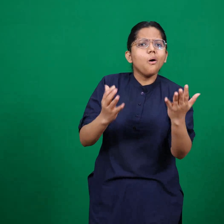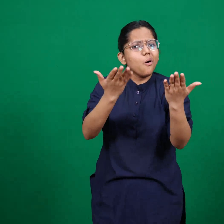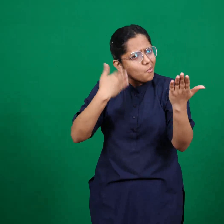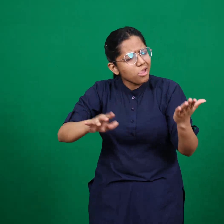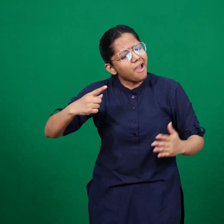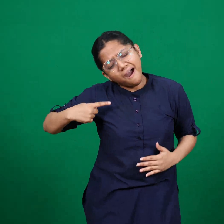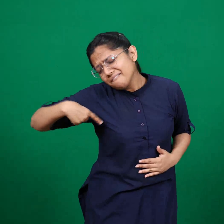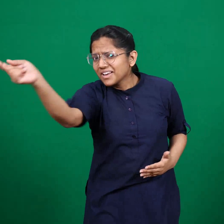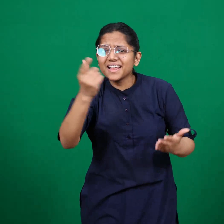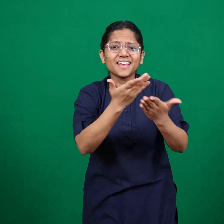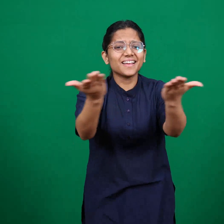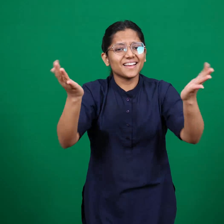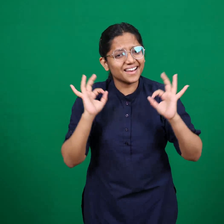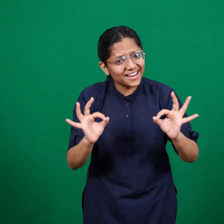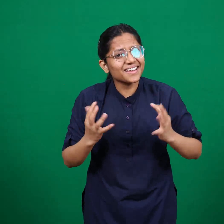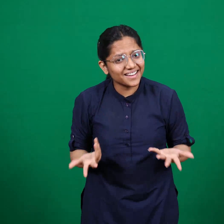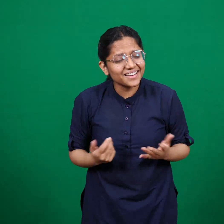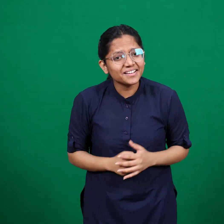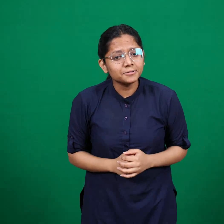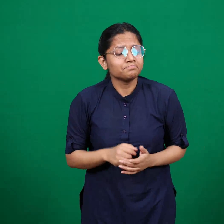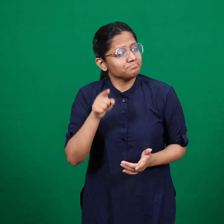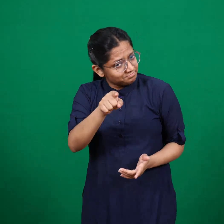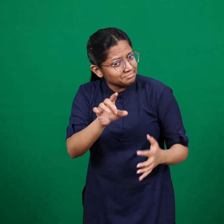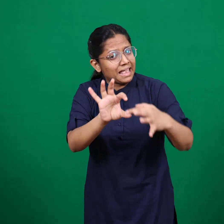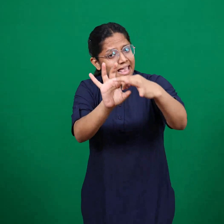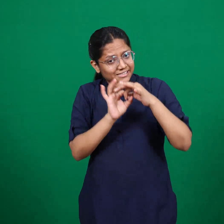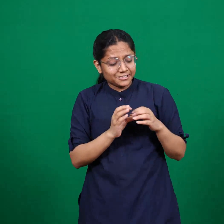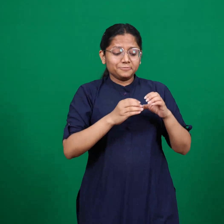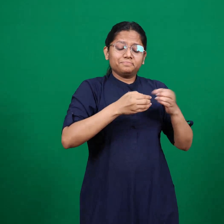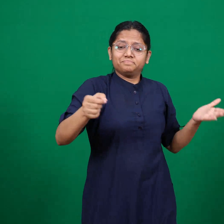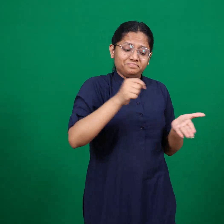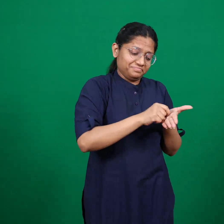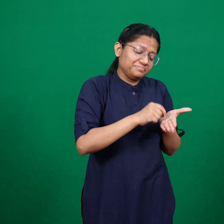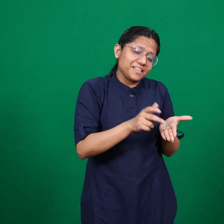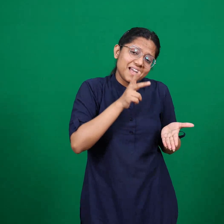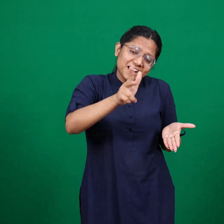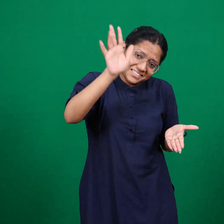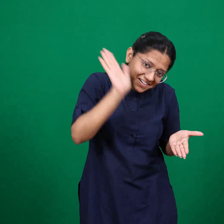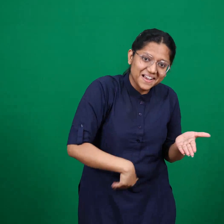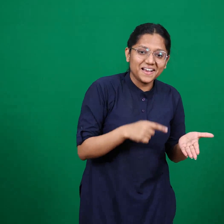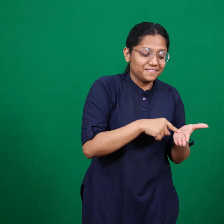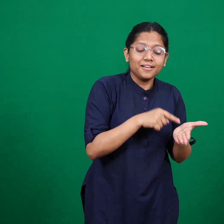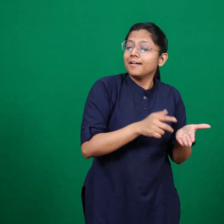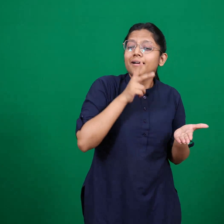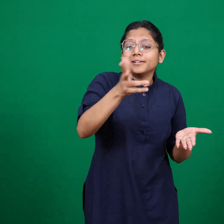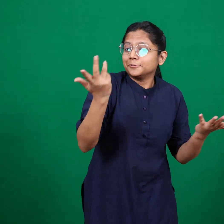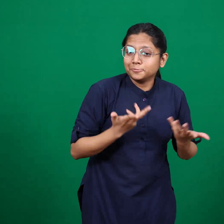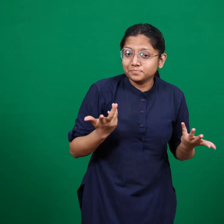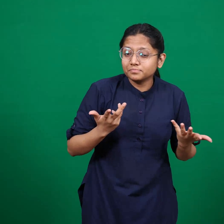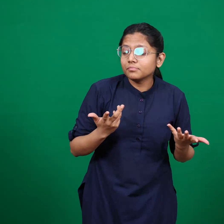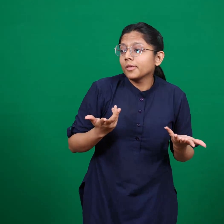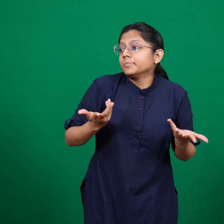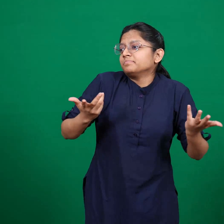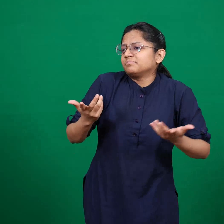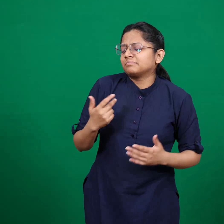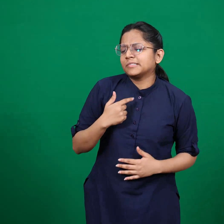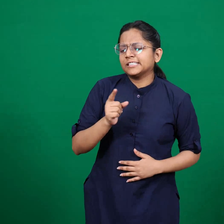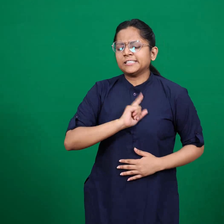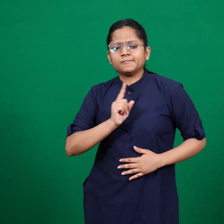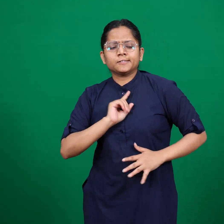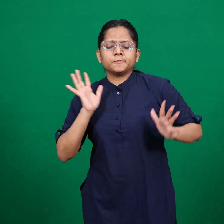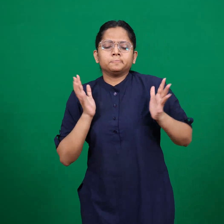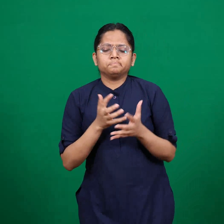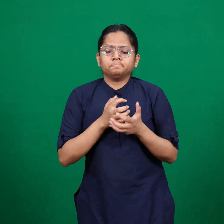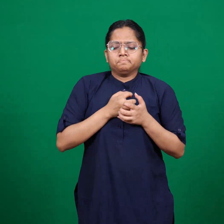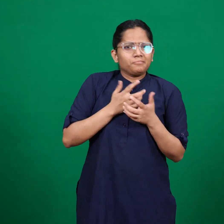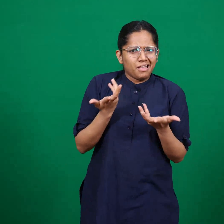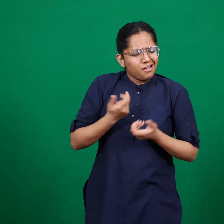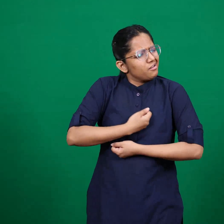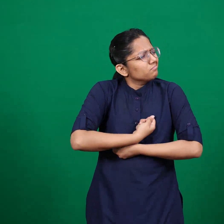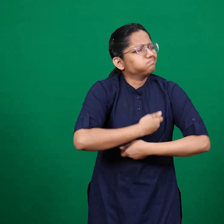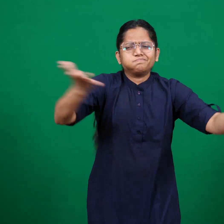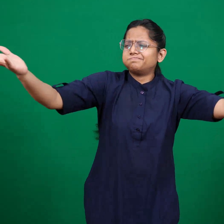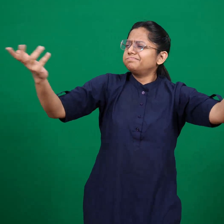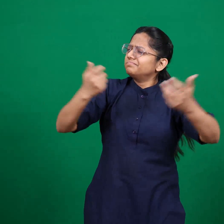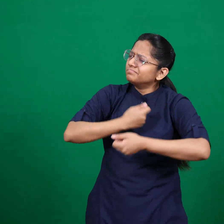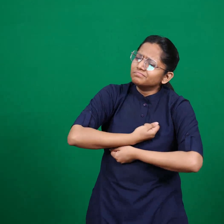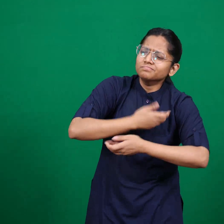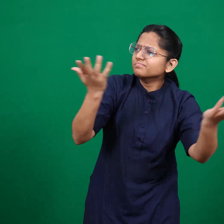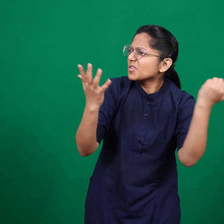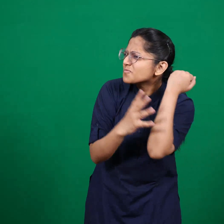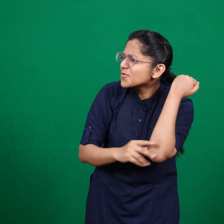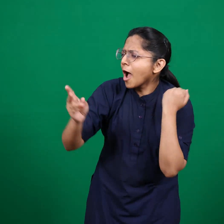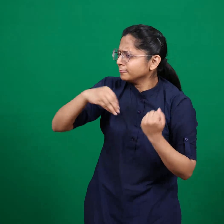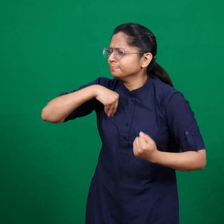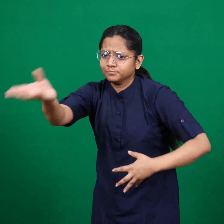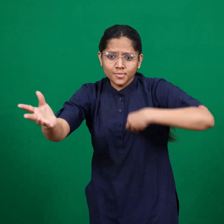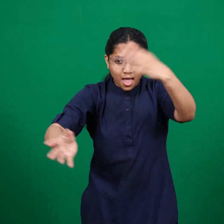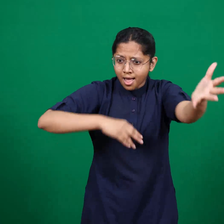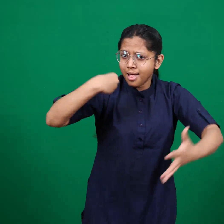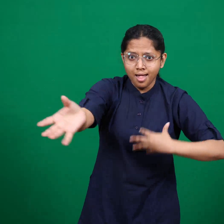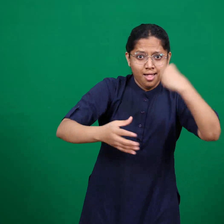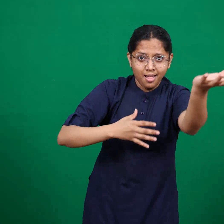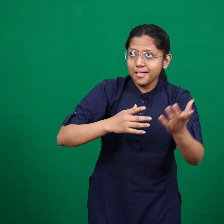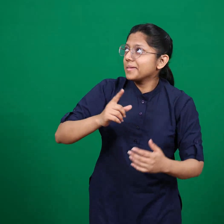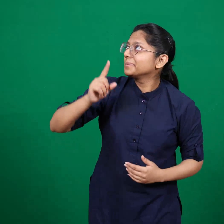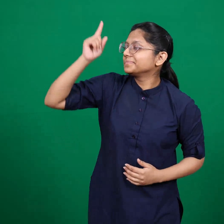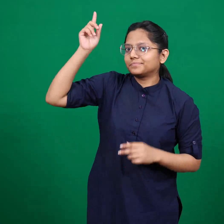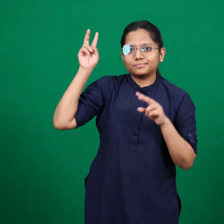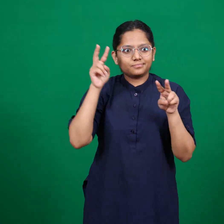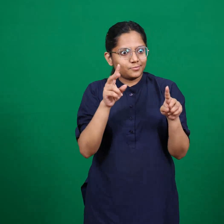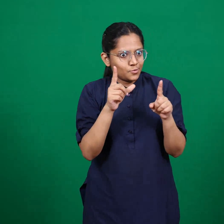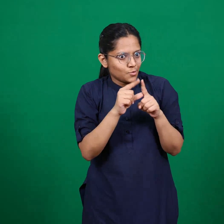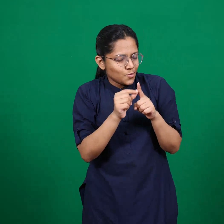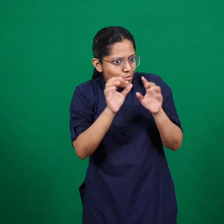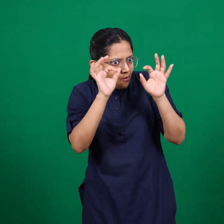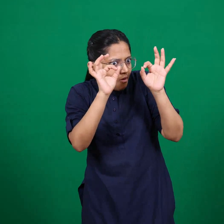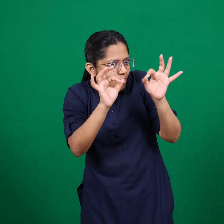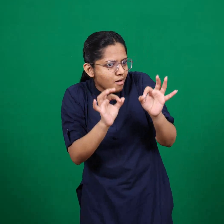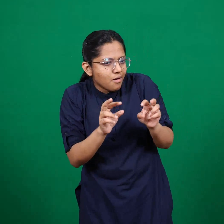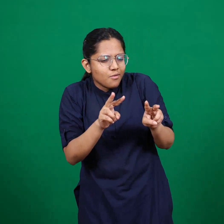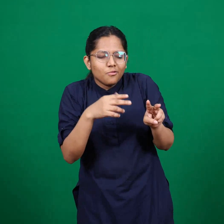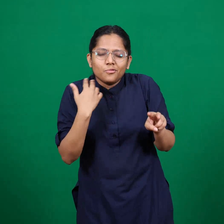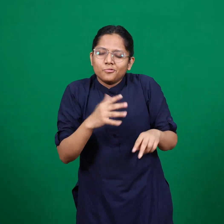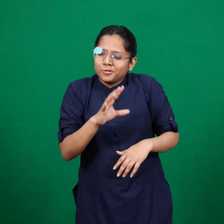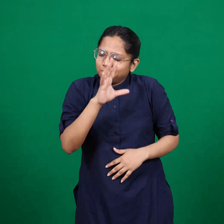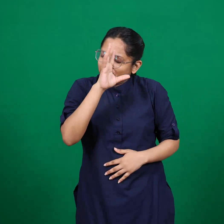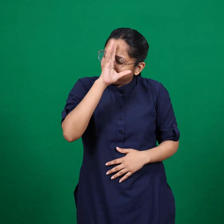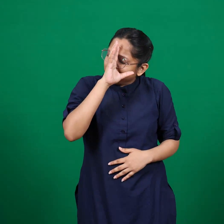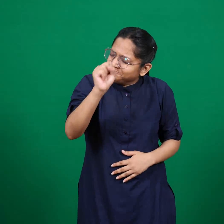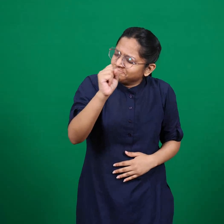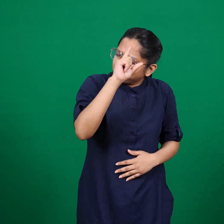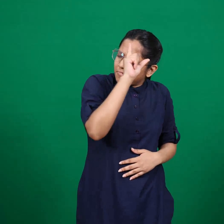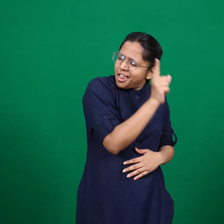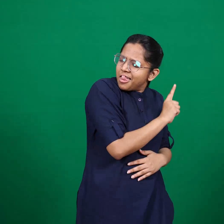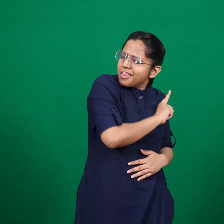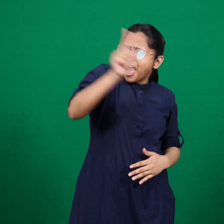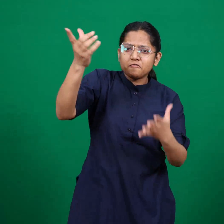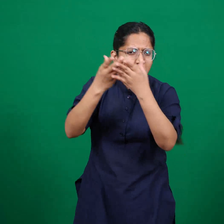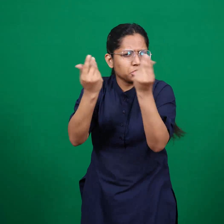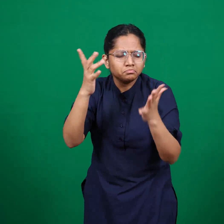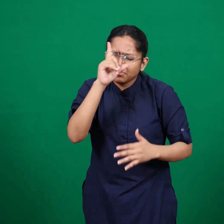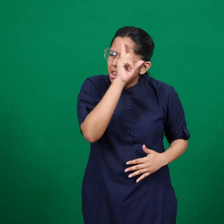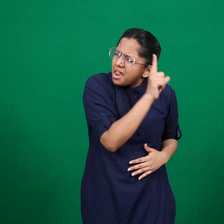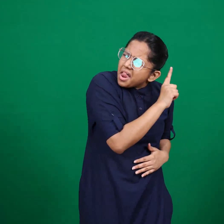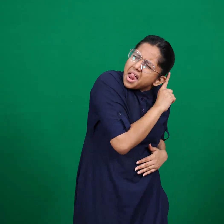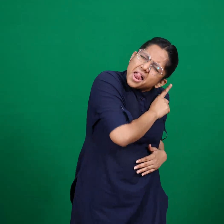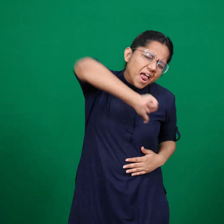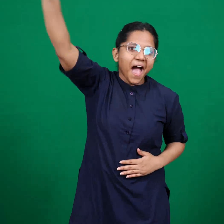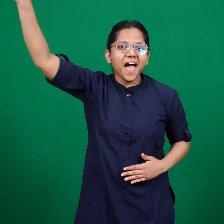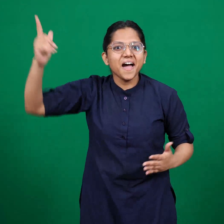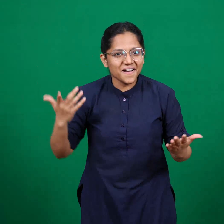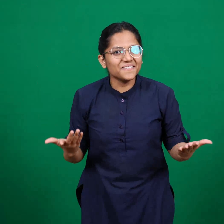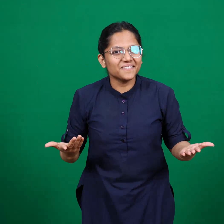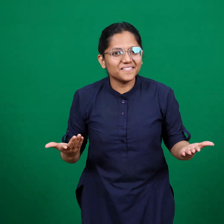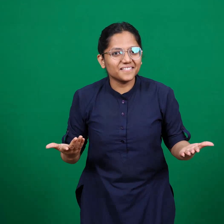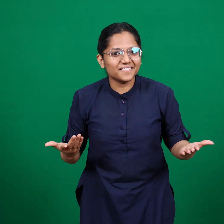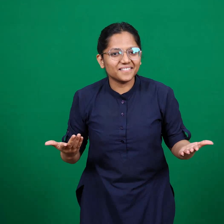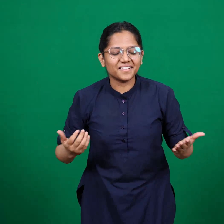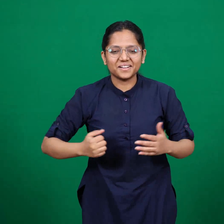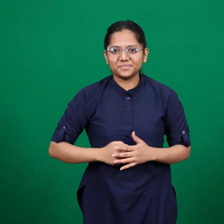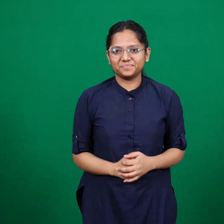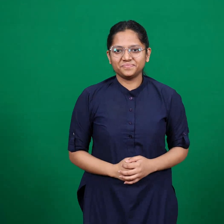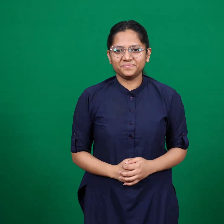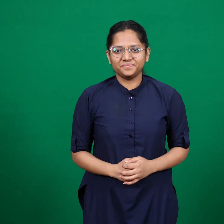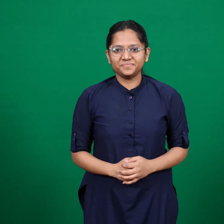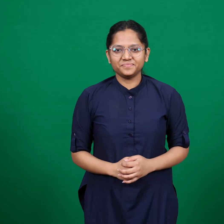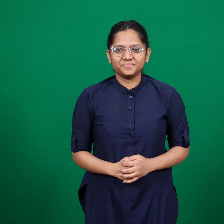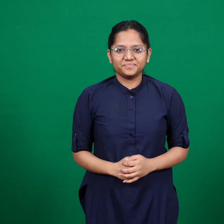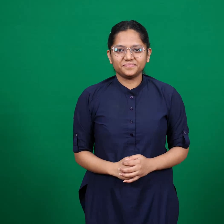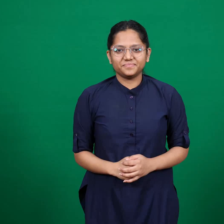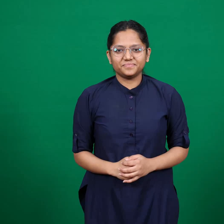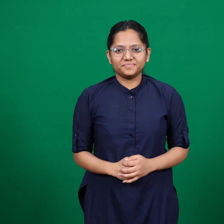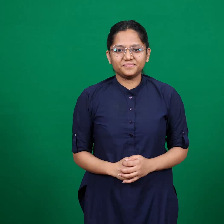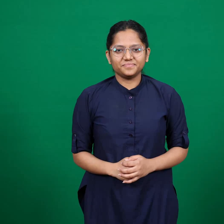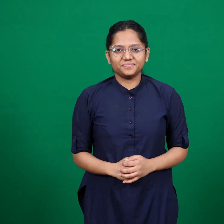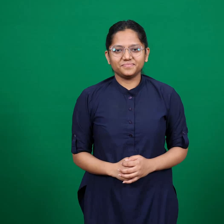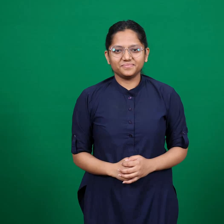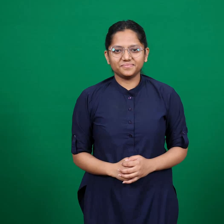As it is written: "He has scattered abroad His gifts to the poor; His righteousness endures forever."